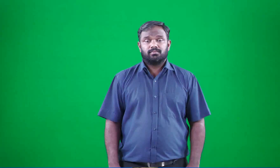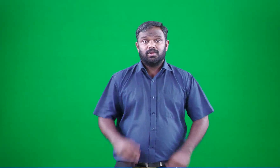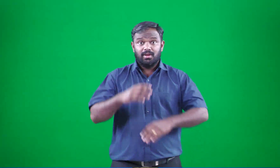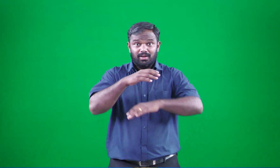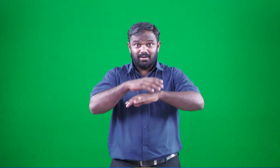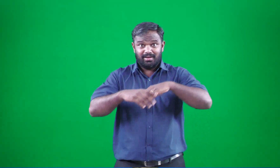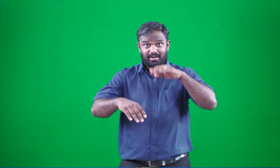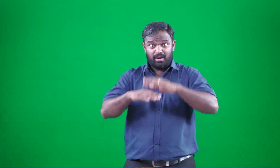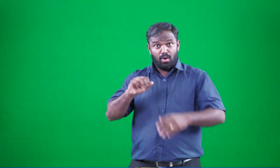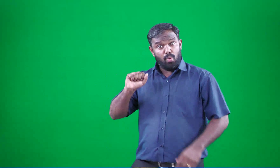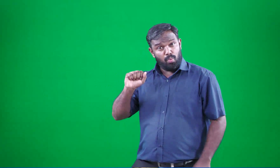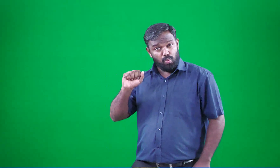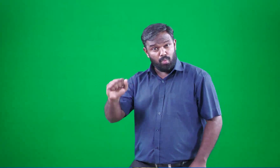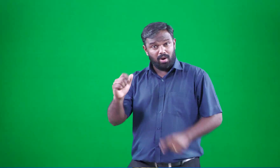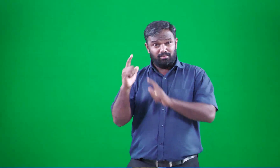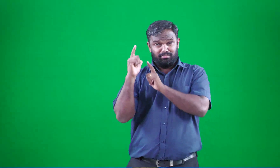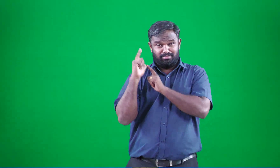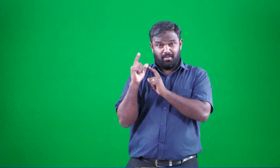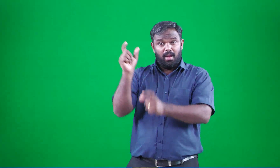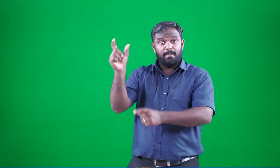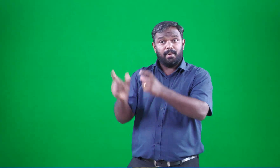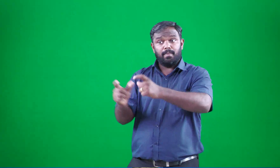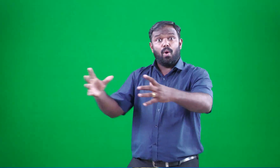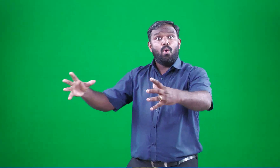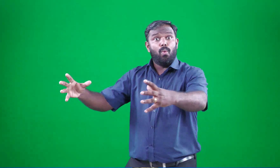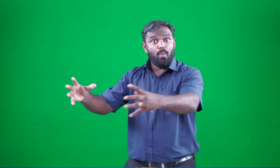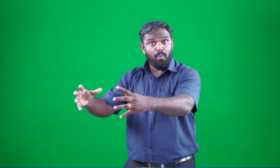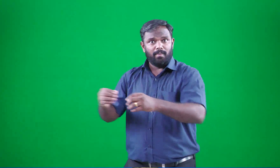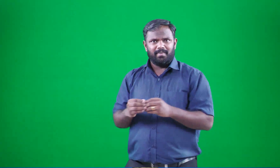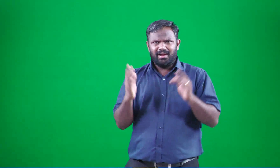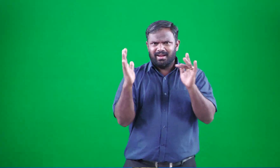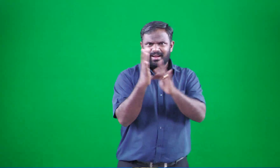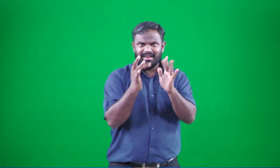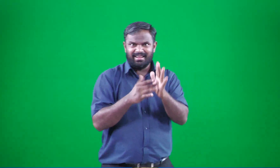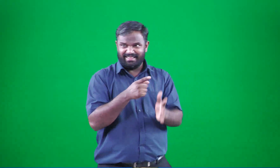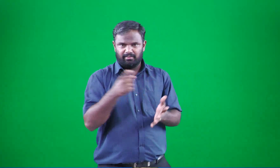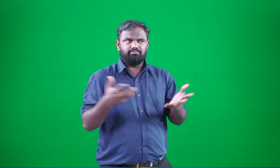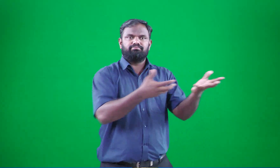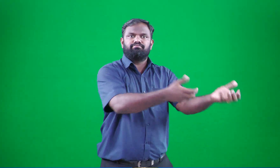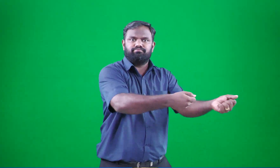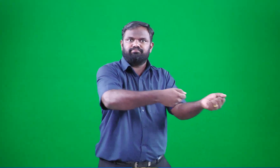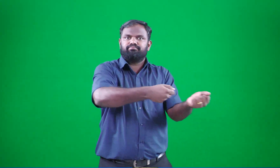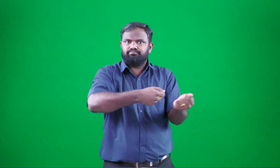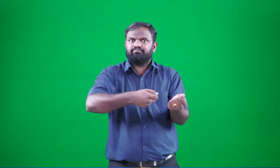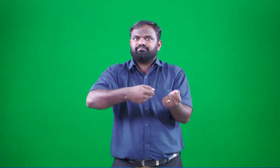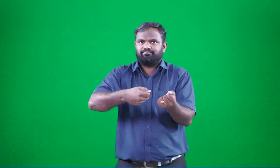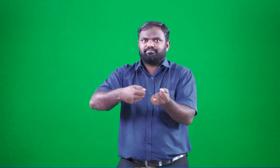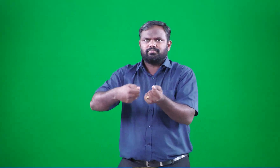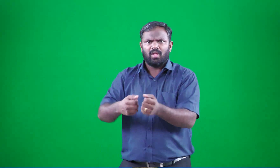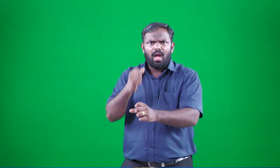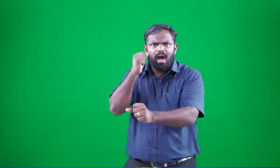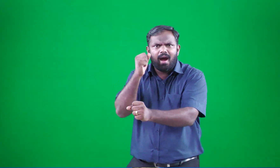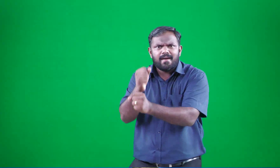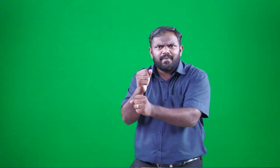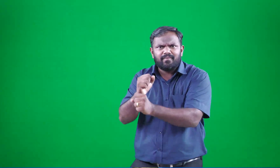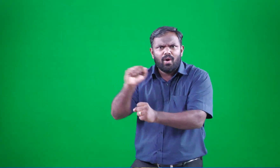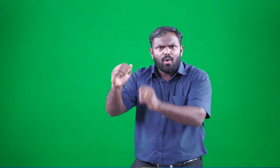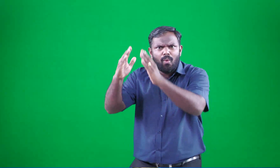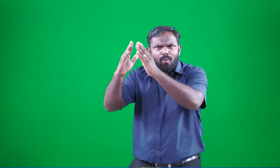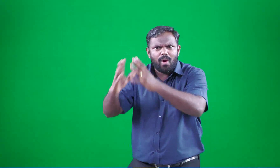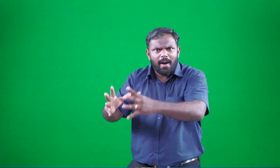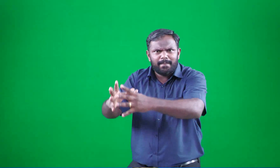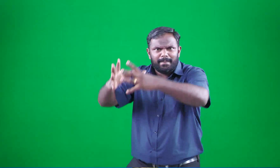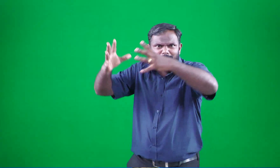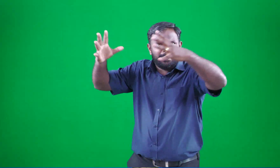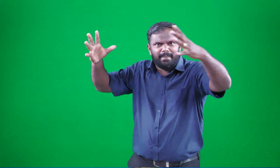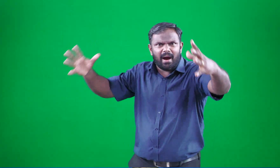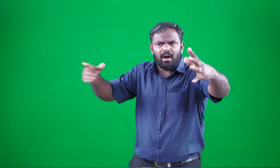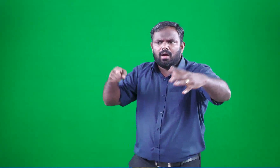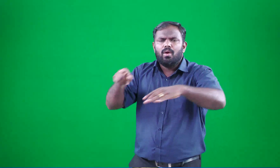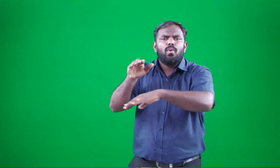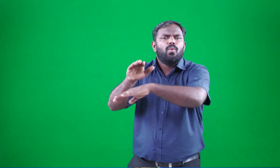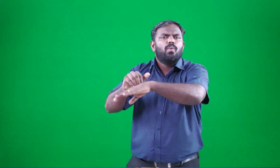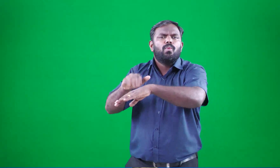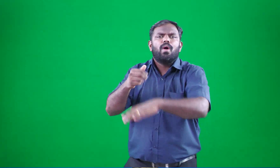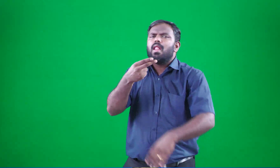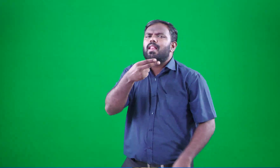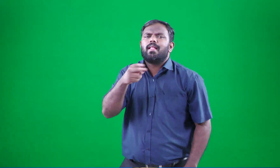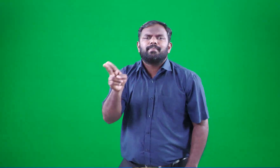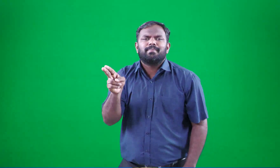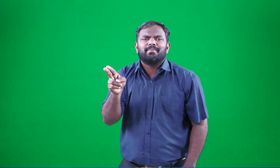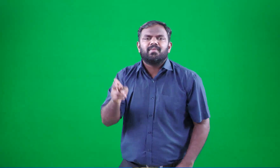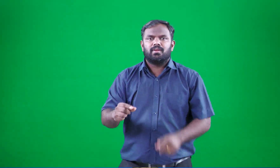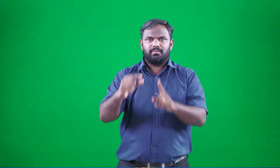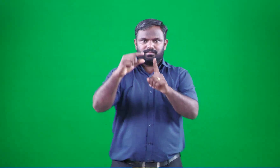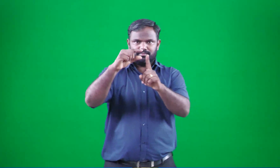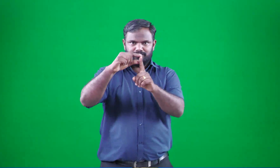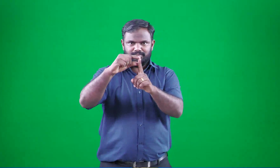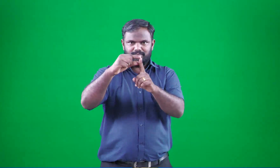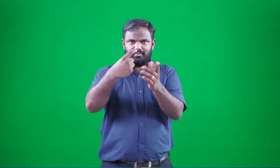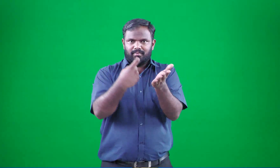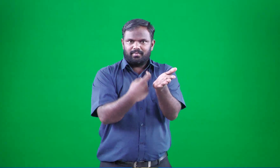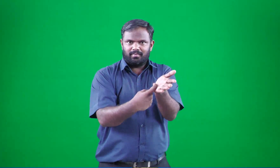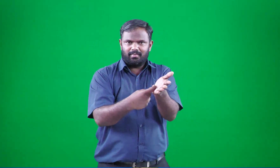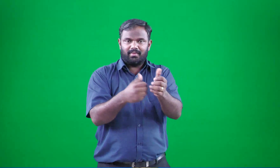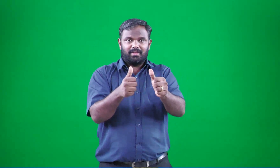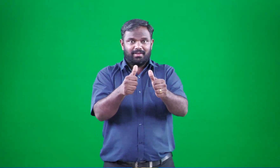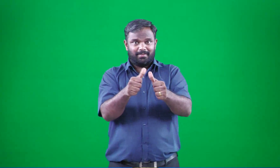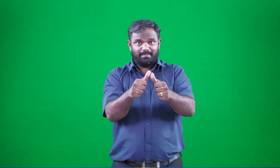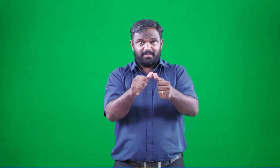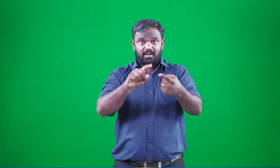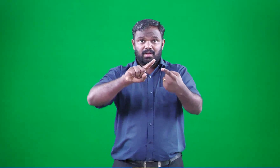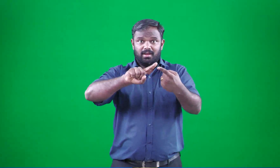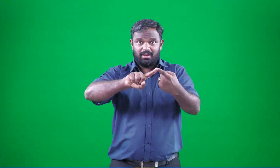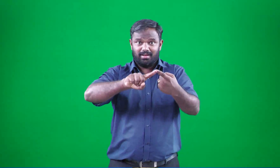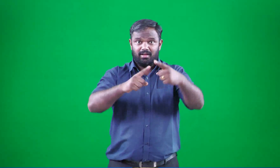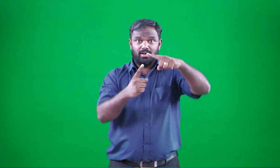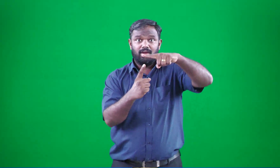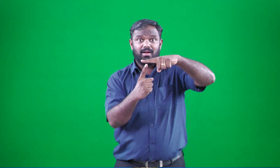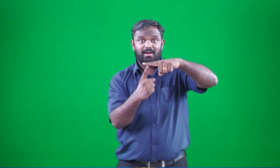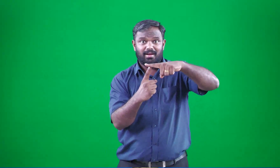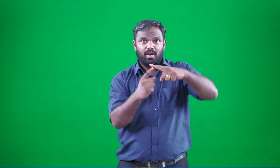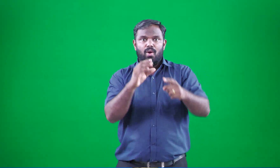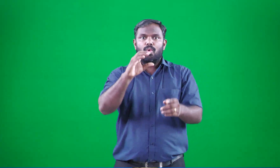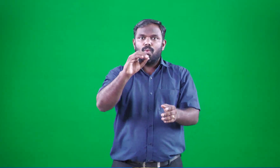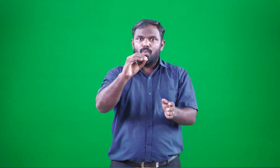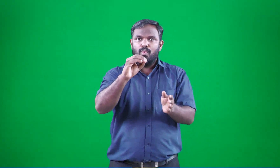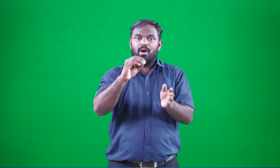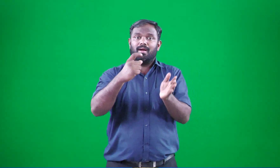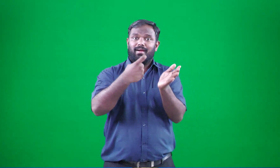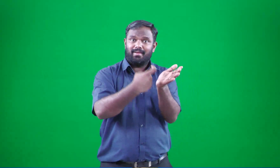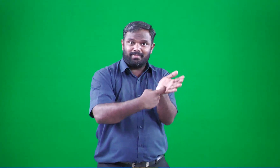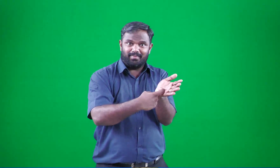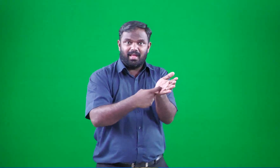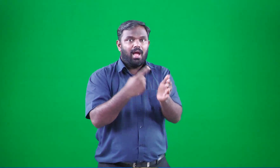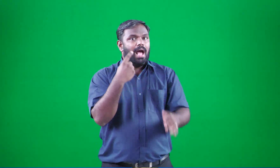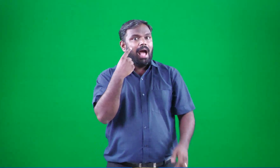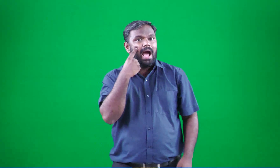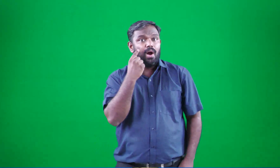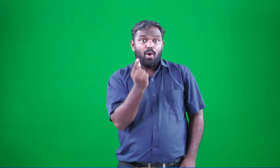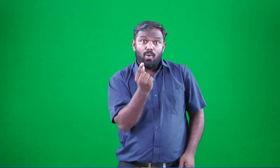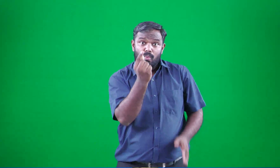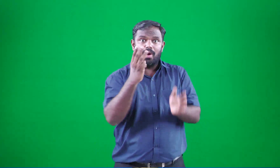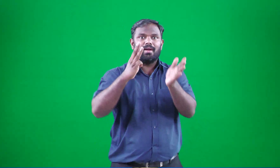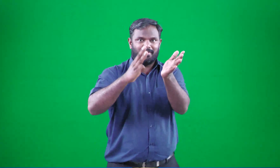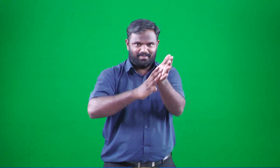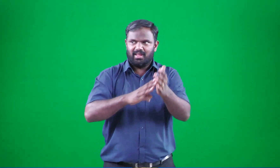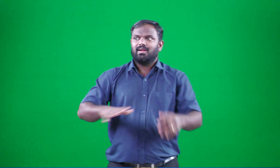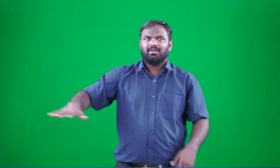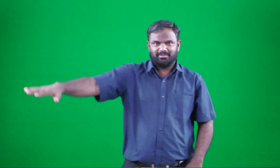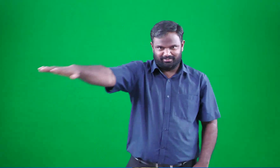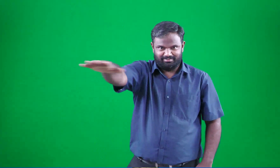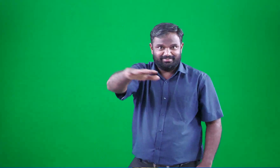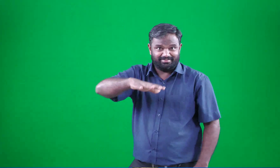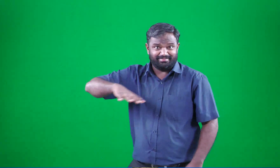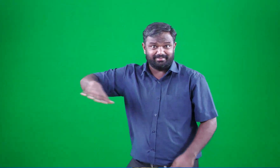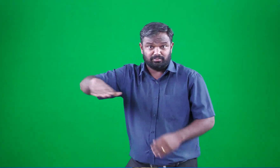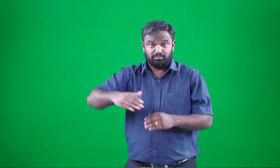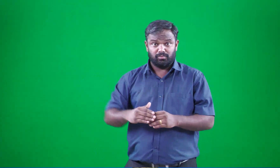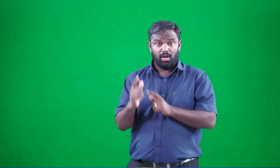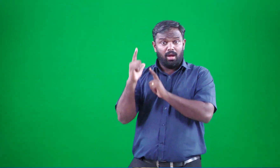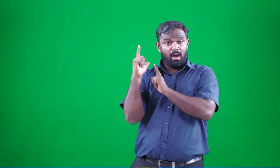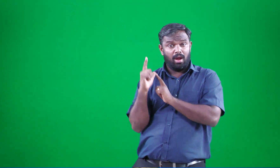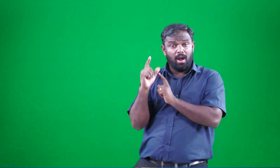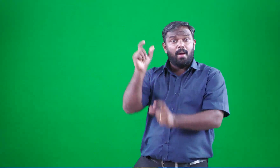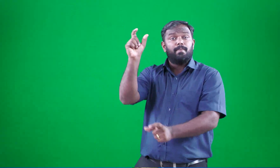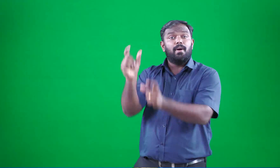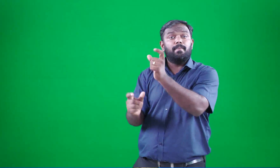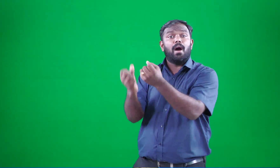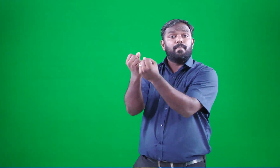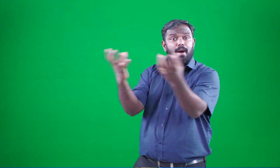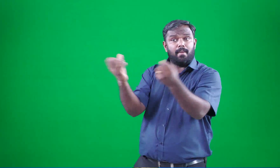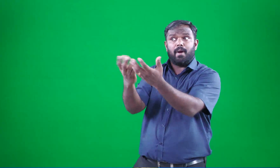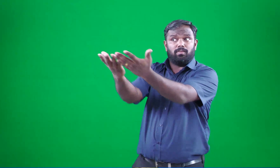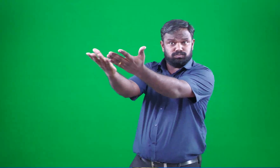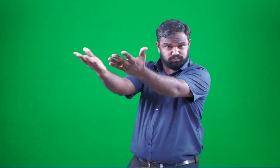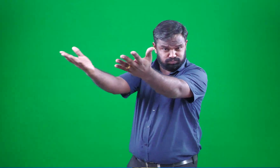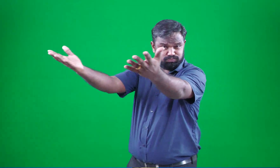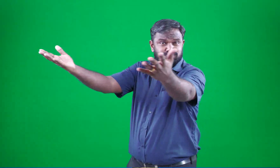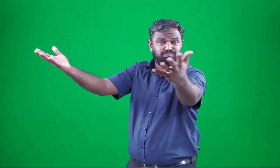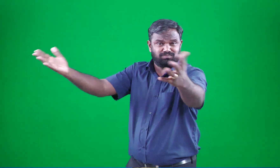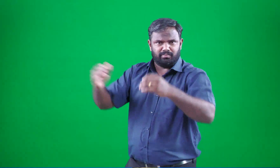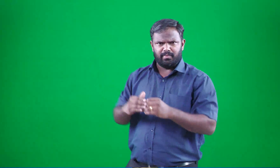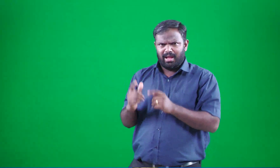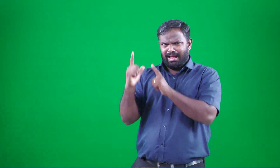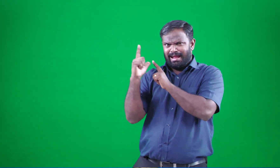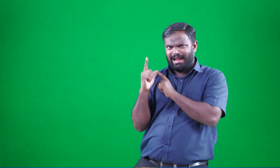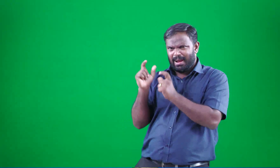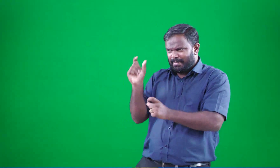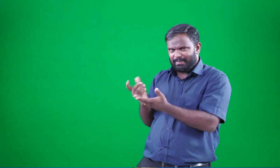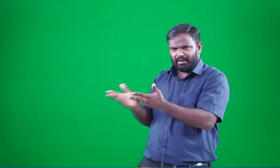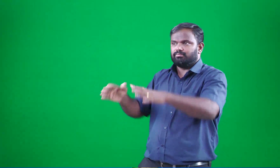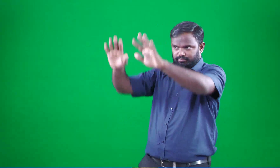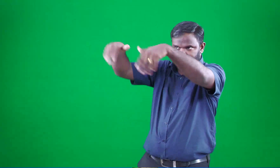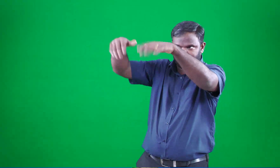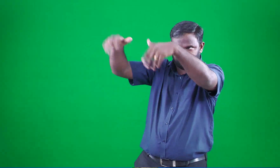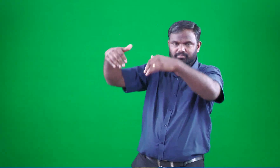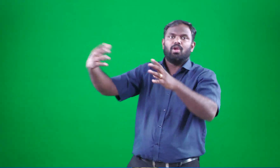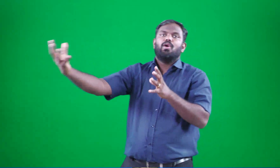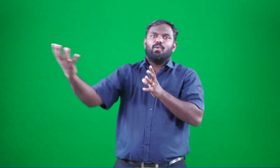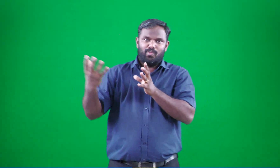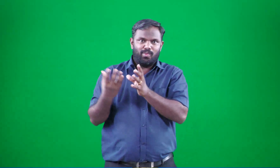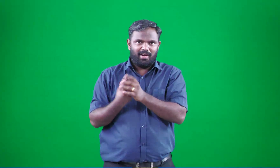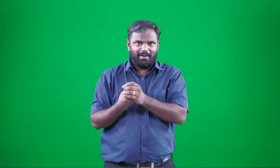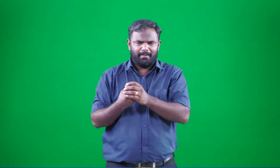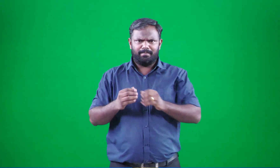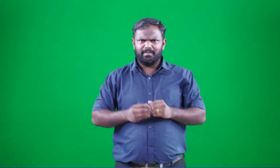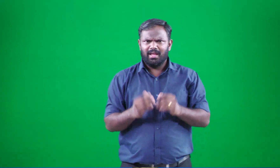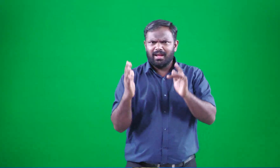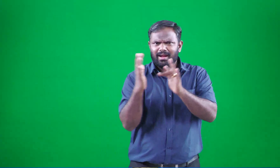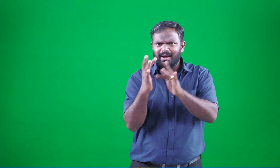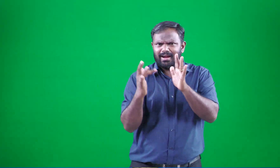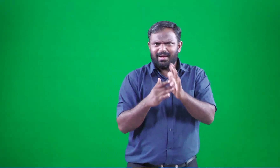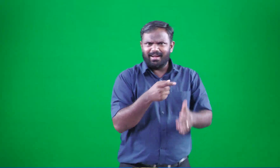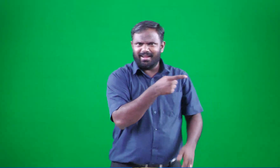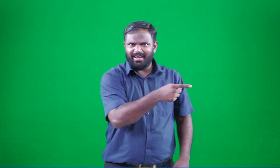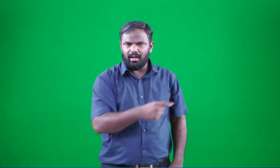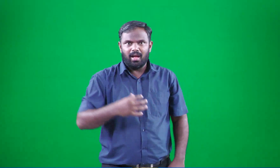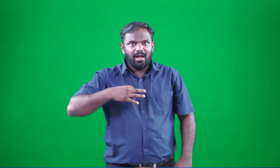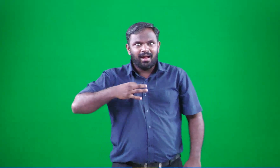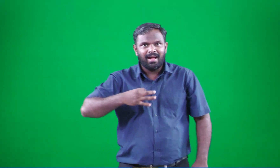Then the soldiers led Jesus away into the palace (that is, the Praetorium) and called the whole company together.